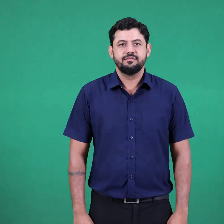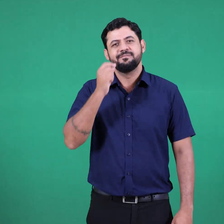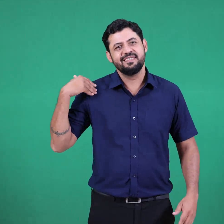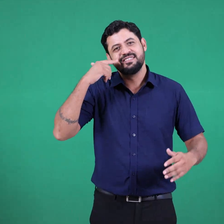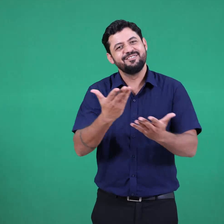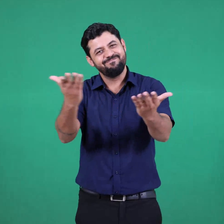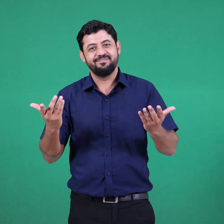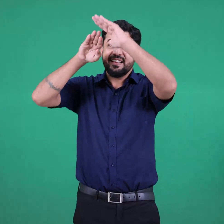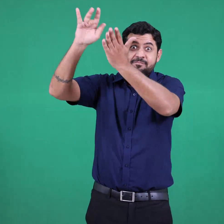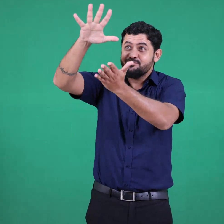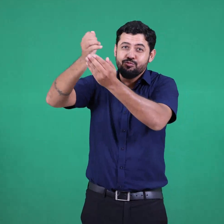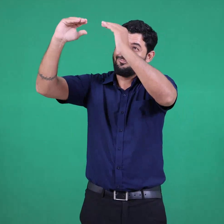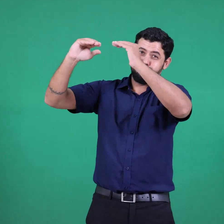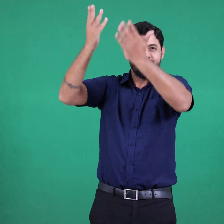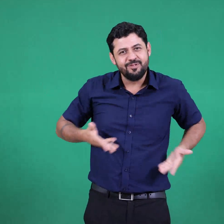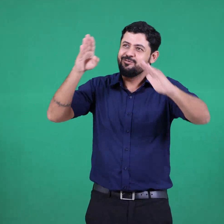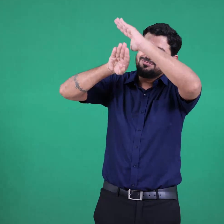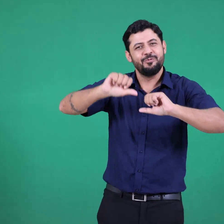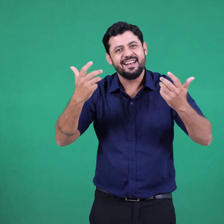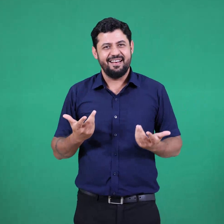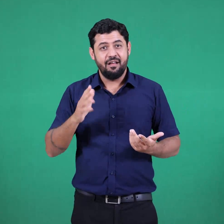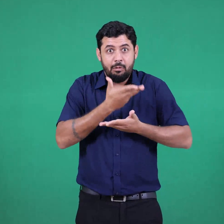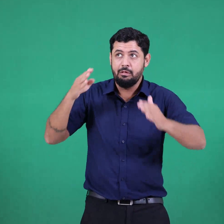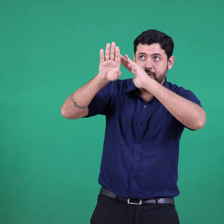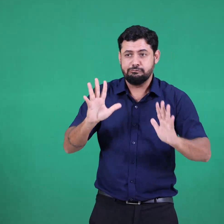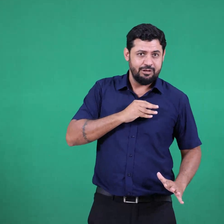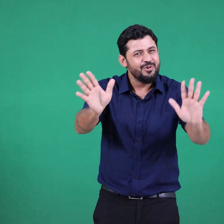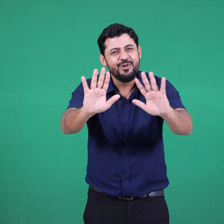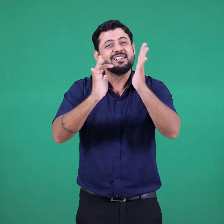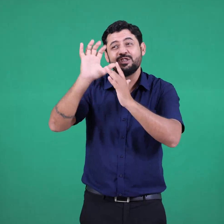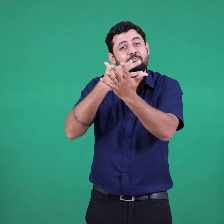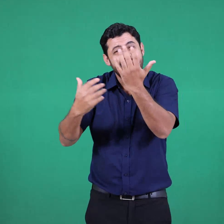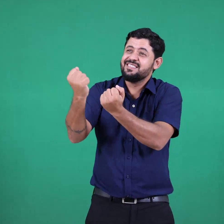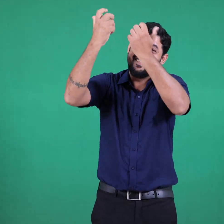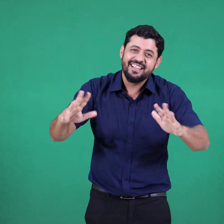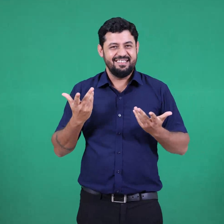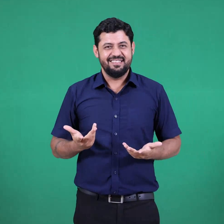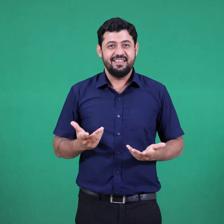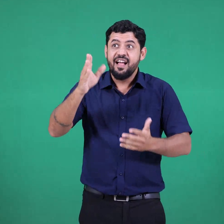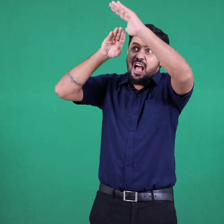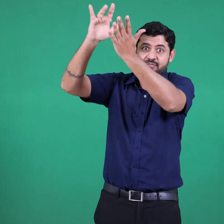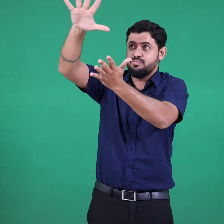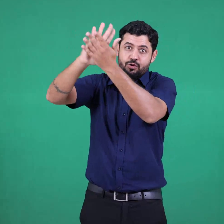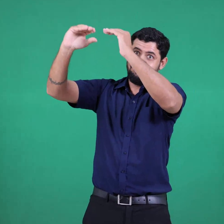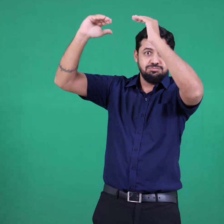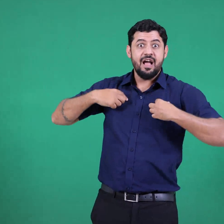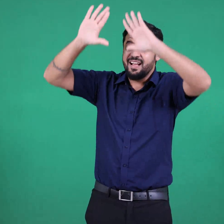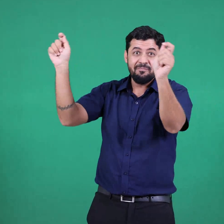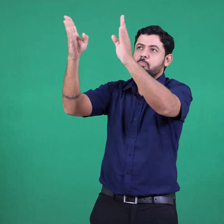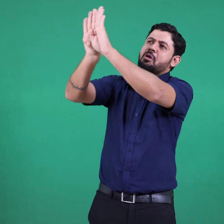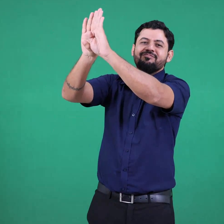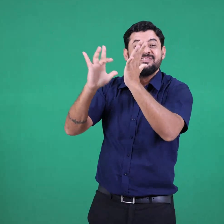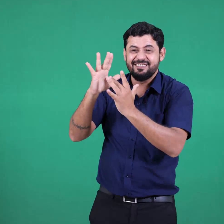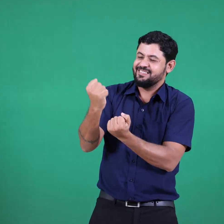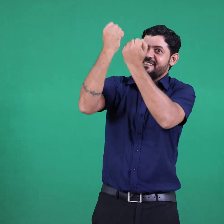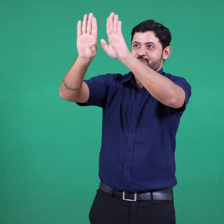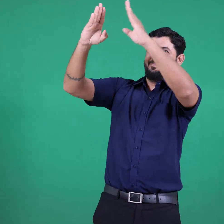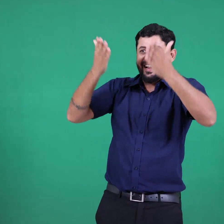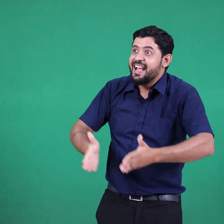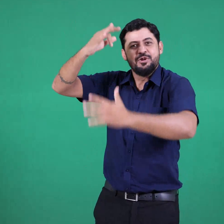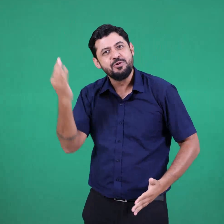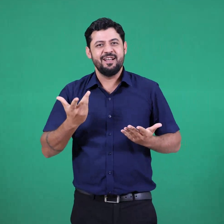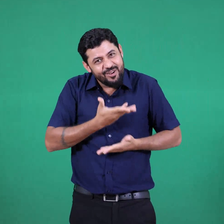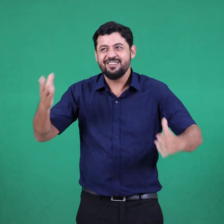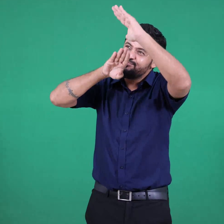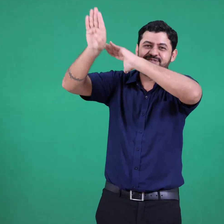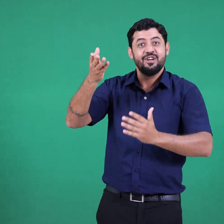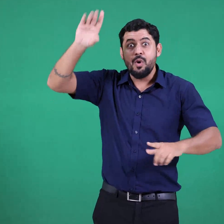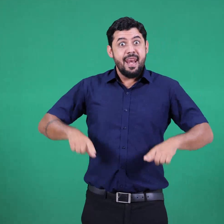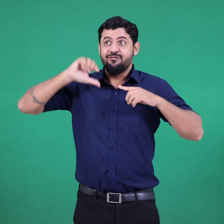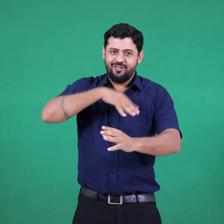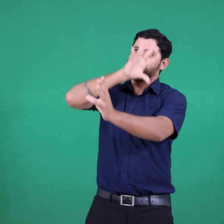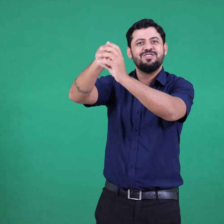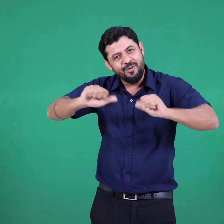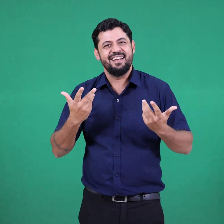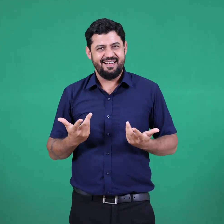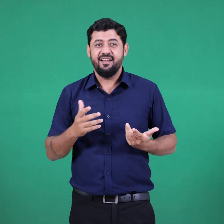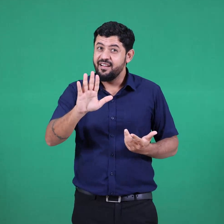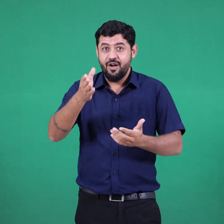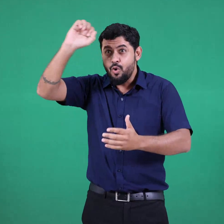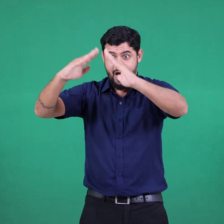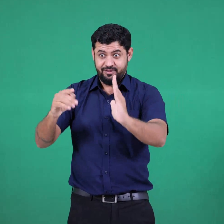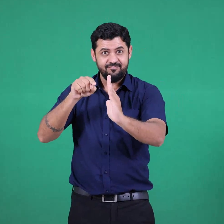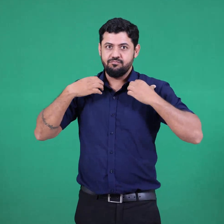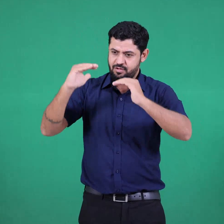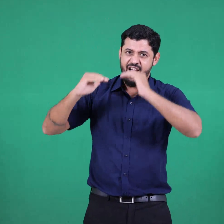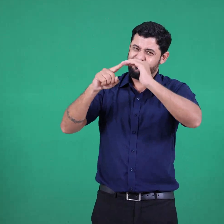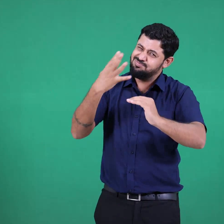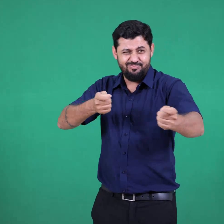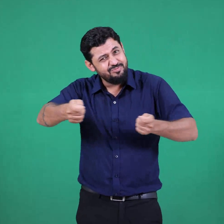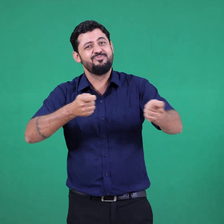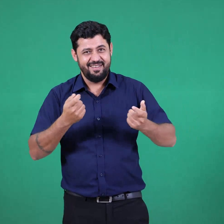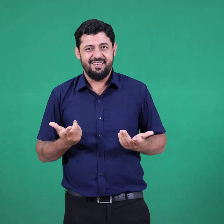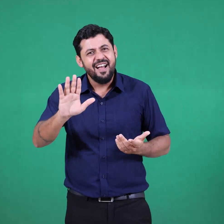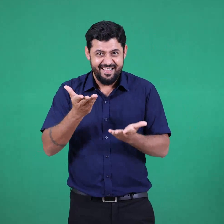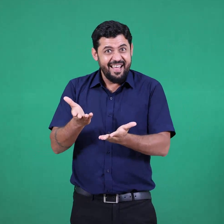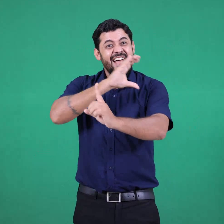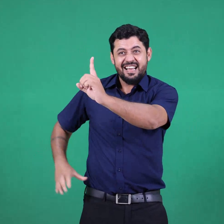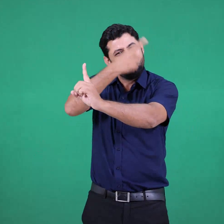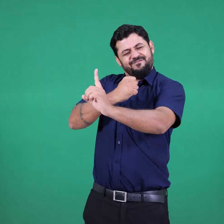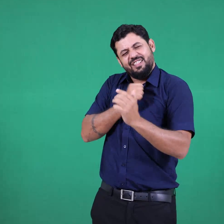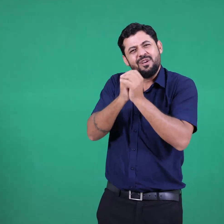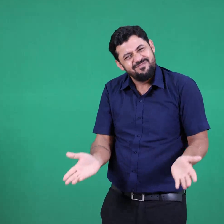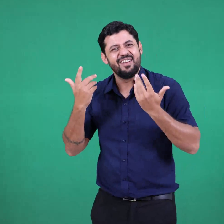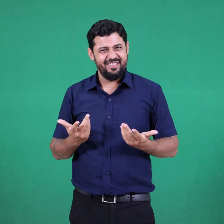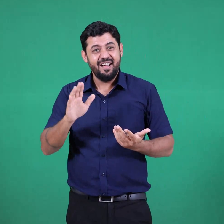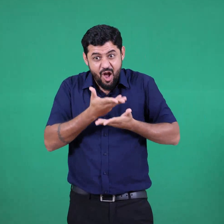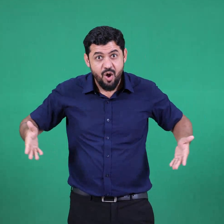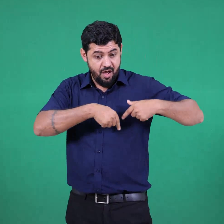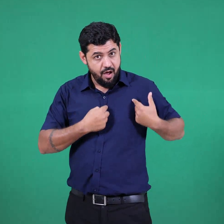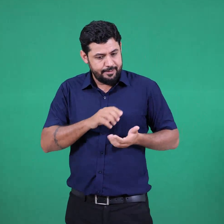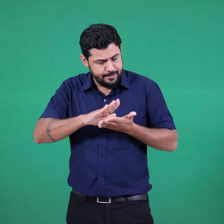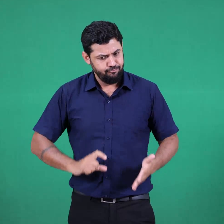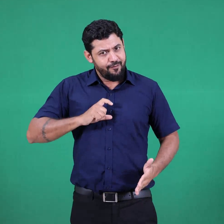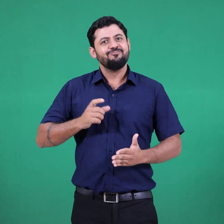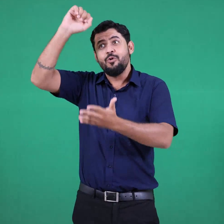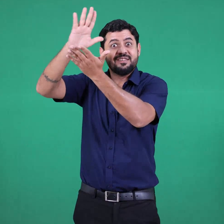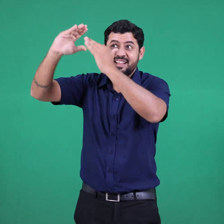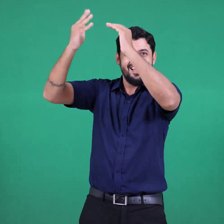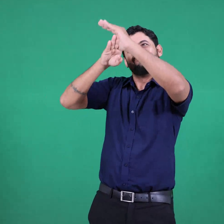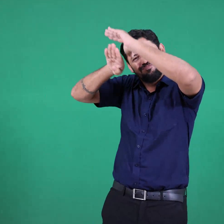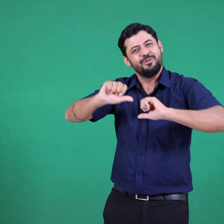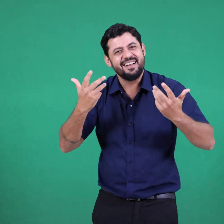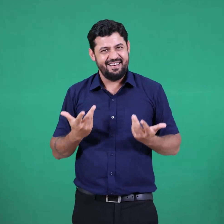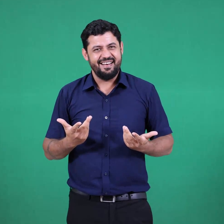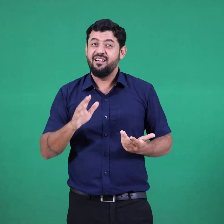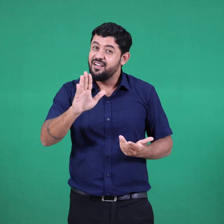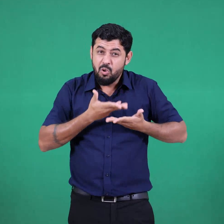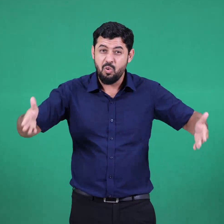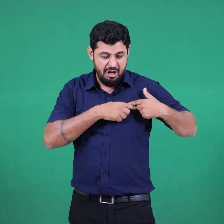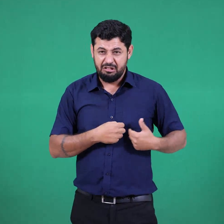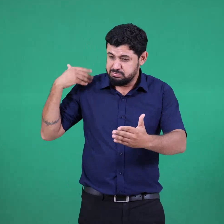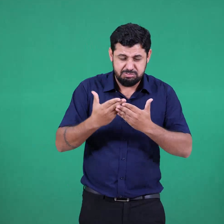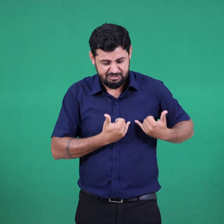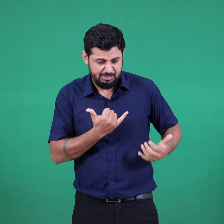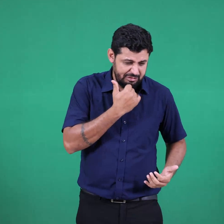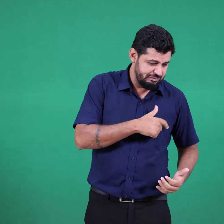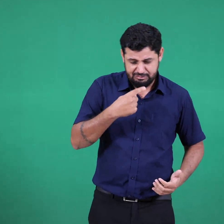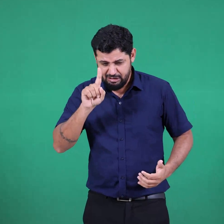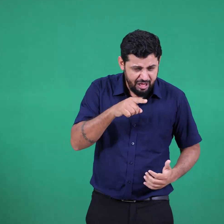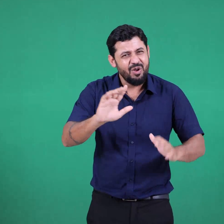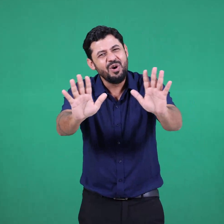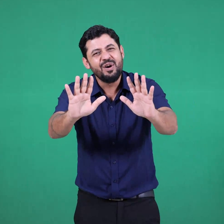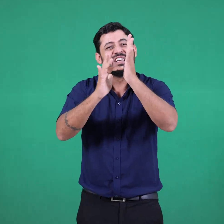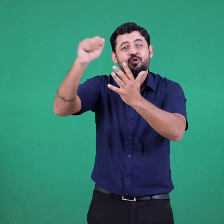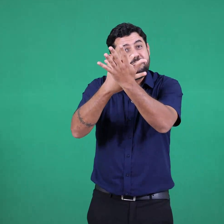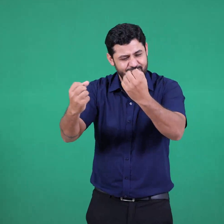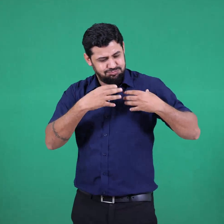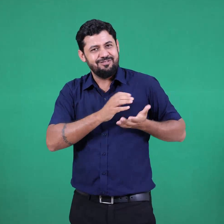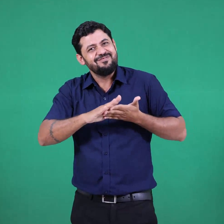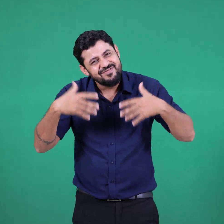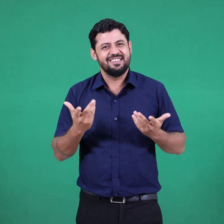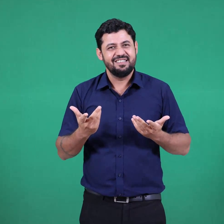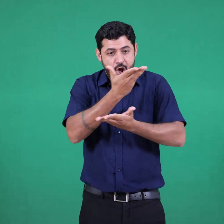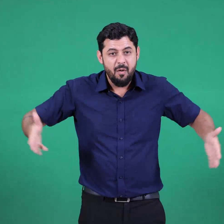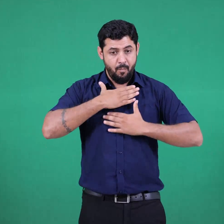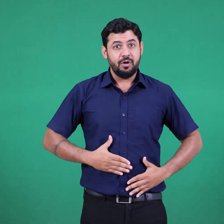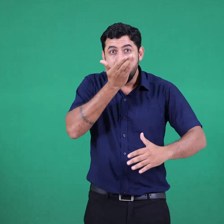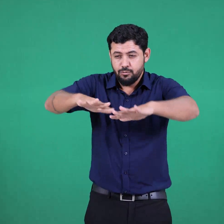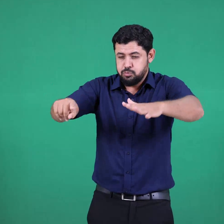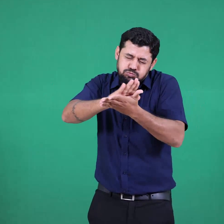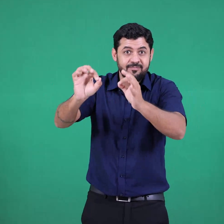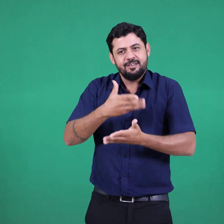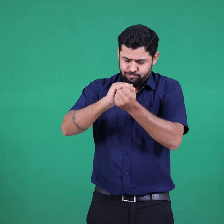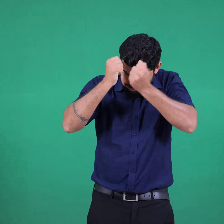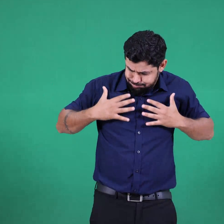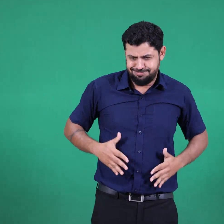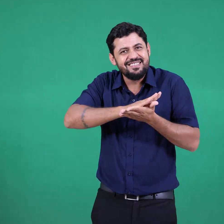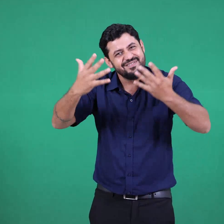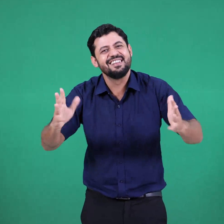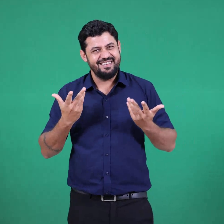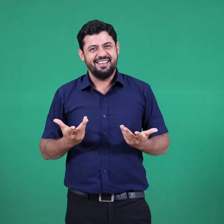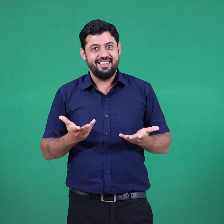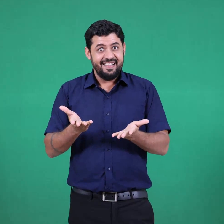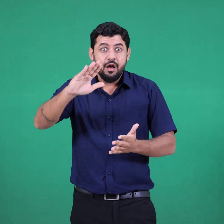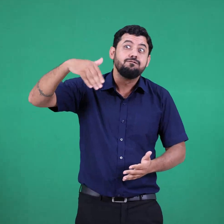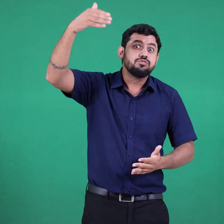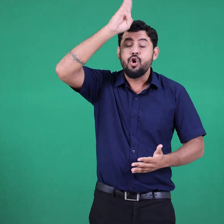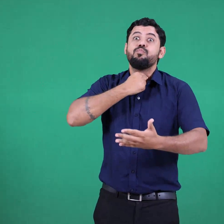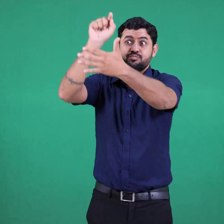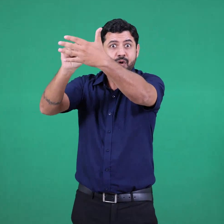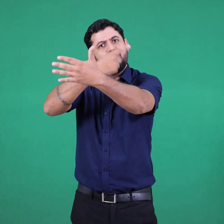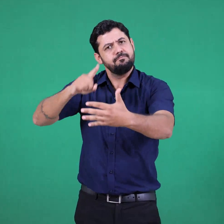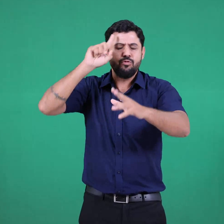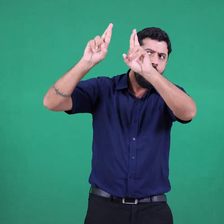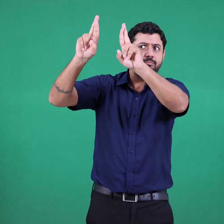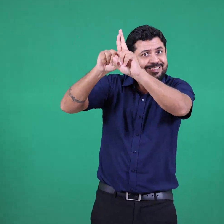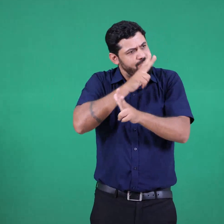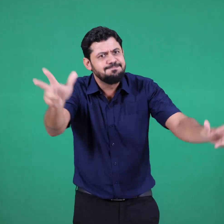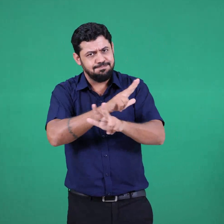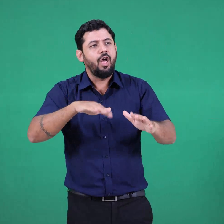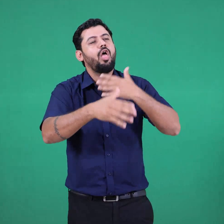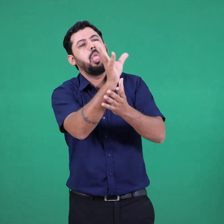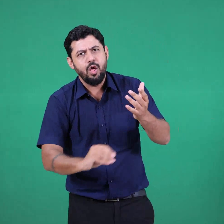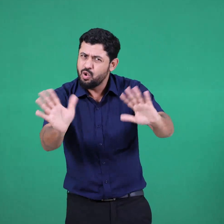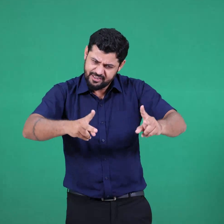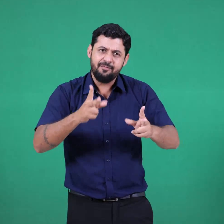Therefore, brothers, since we have confidence to enter the Most Holy Place by the blood of Jesus, by the new and living way opened for us through the curtain of His body, and since we have a great priest over the house of God, let us draw near with a sincere heart in full assurance of faith, having our hearts sprinkled to cleanse us from a guilty conscience and our bodies washed with pure water.